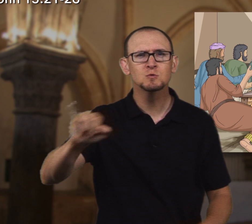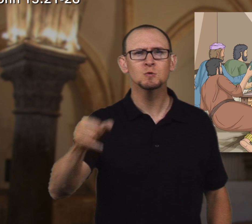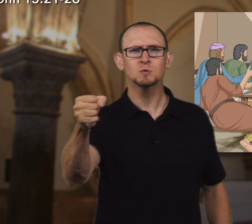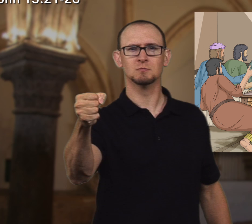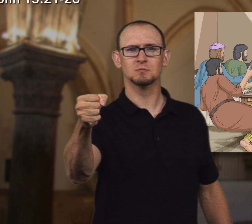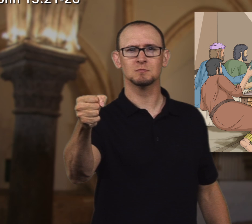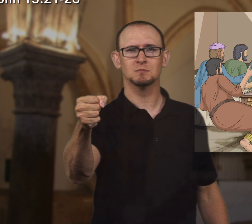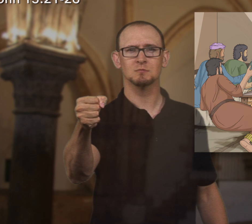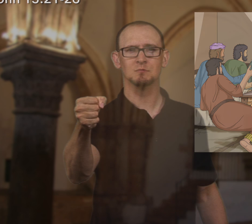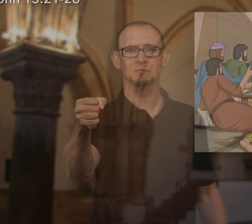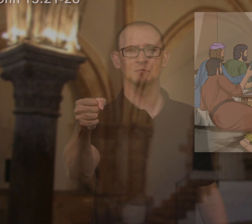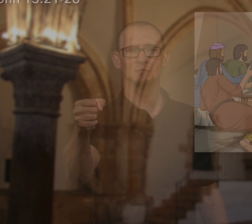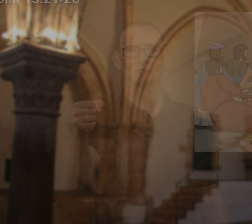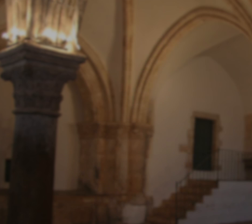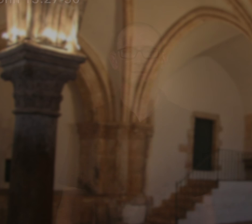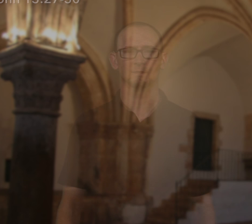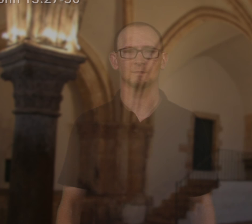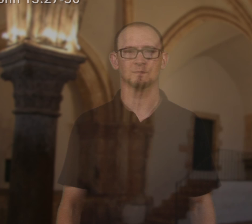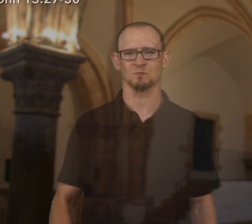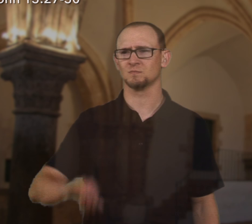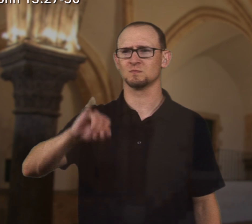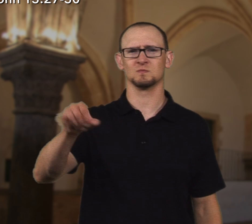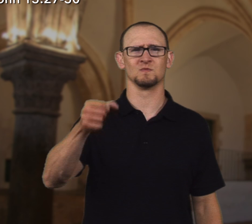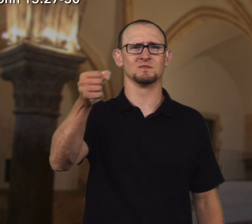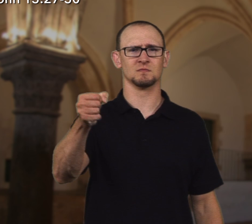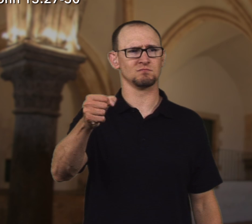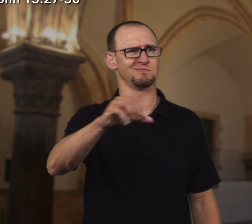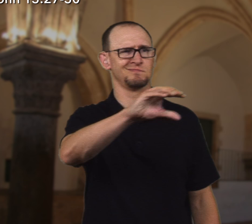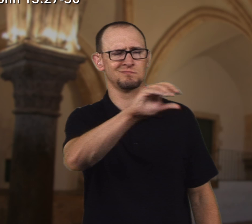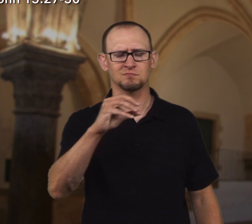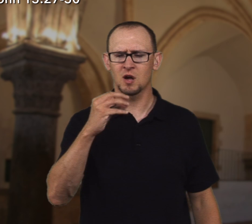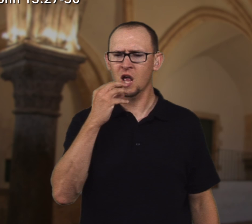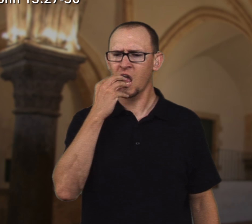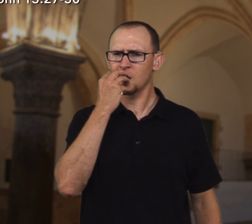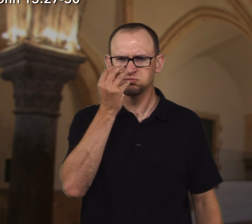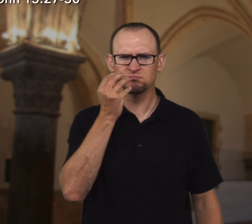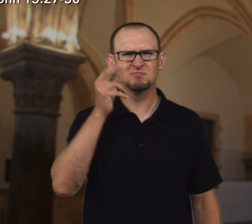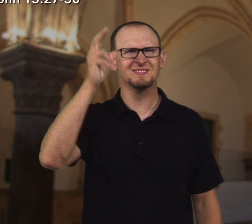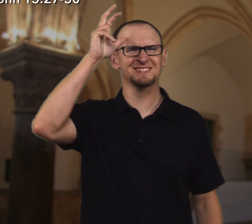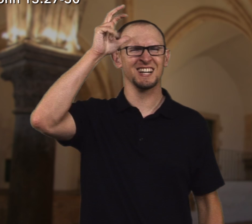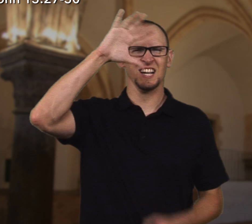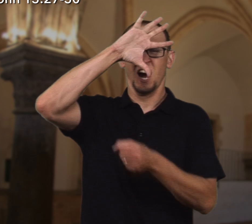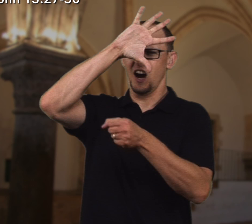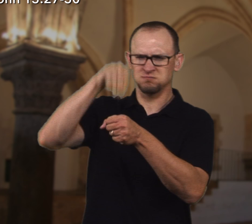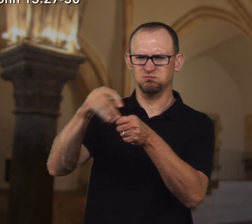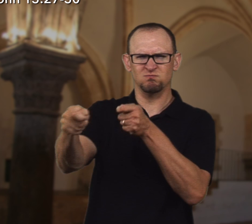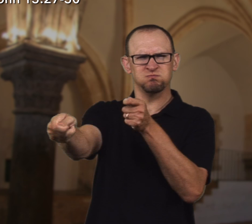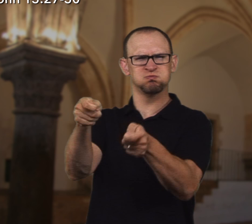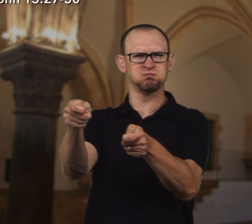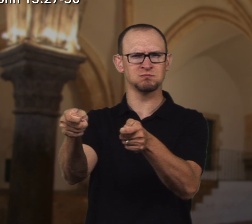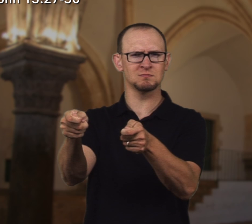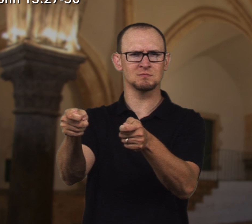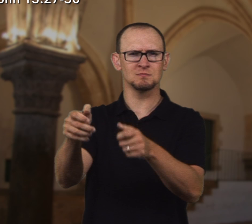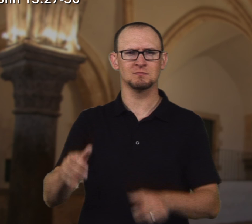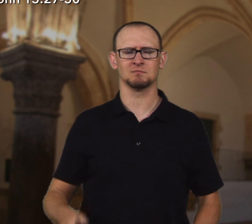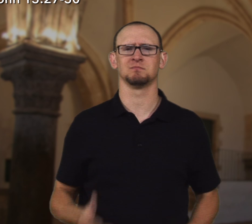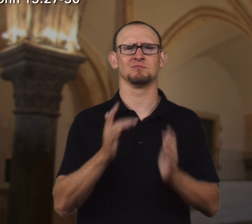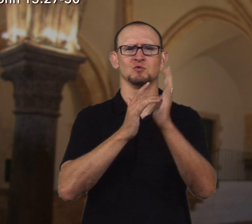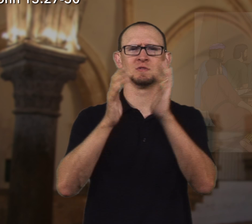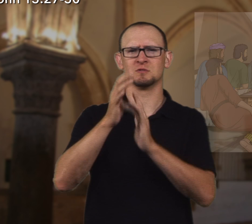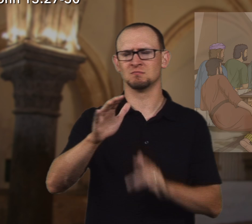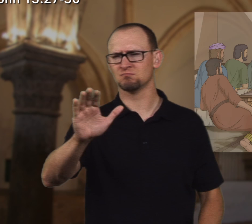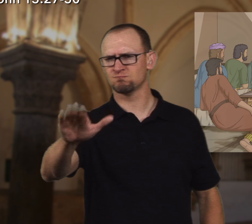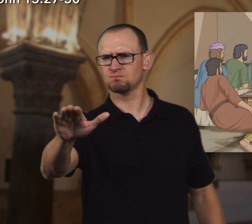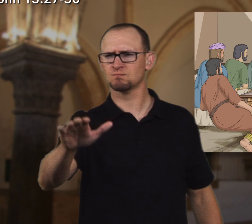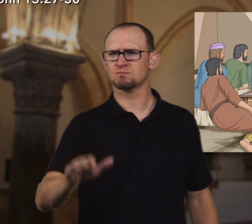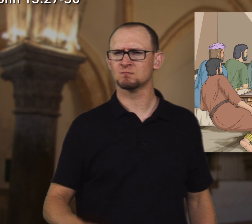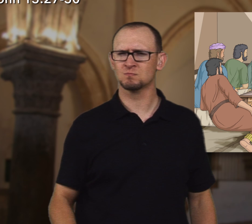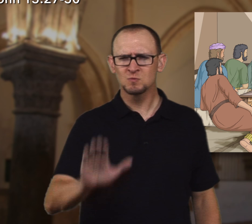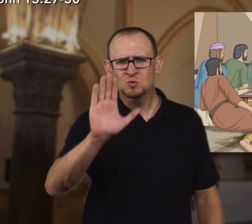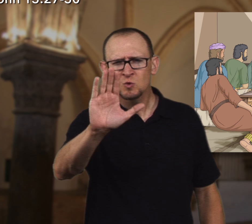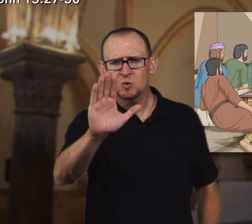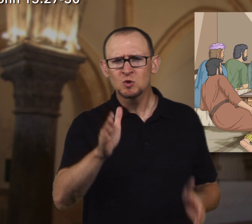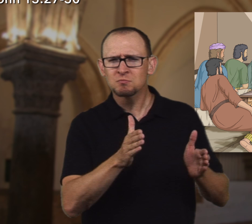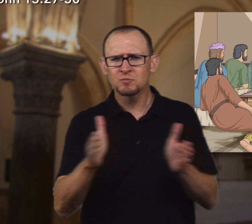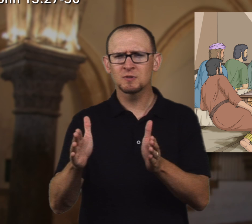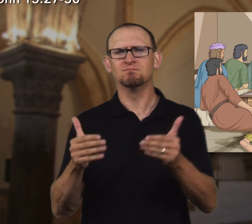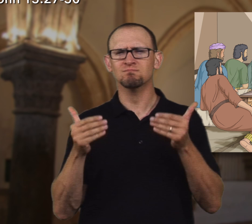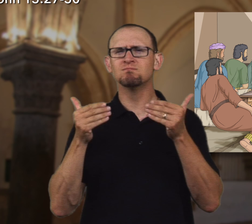And when Judas had taken the morsel, Satan entered into him.